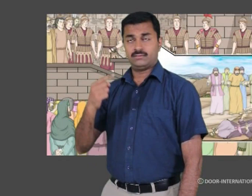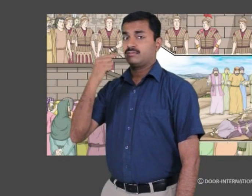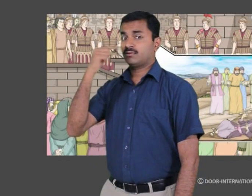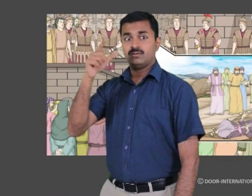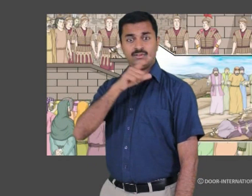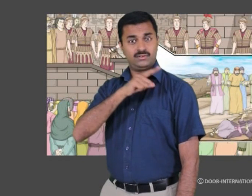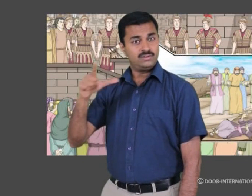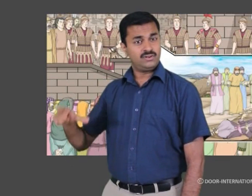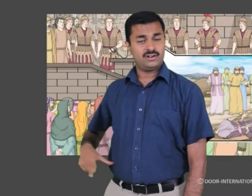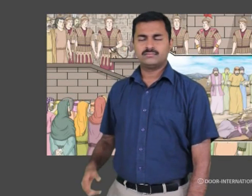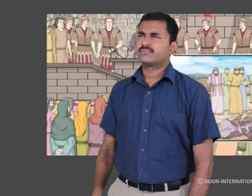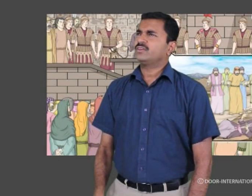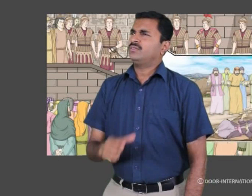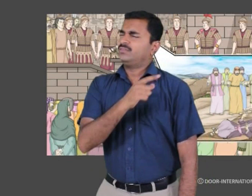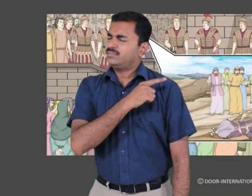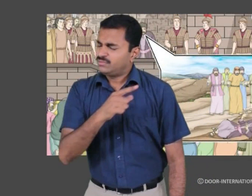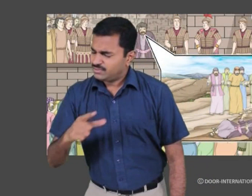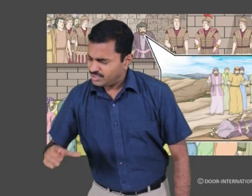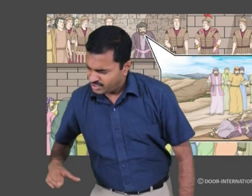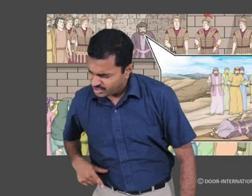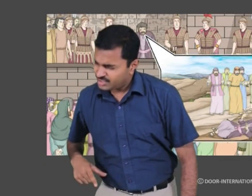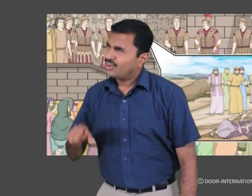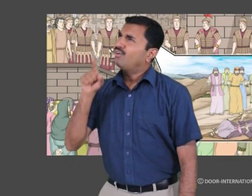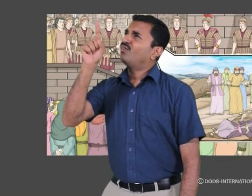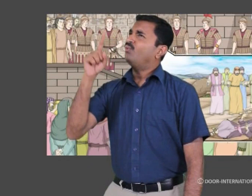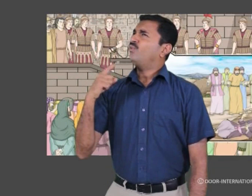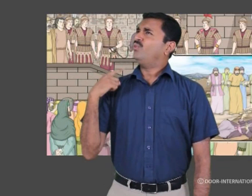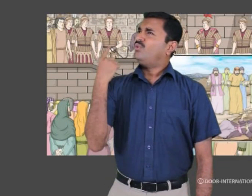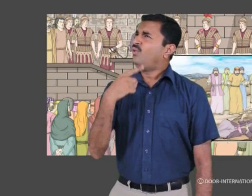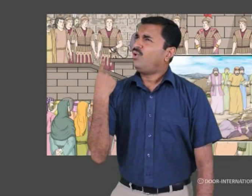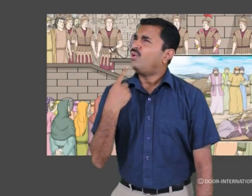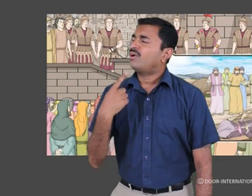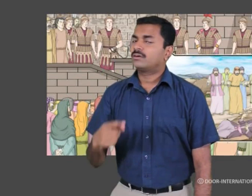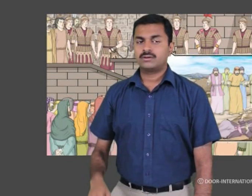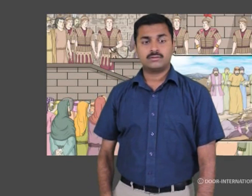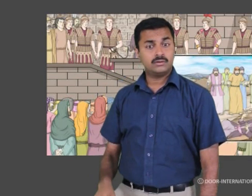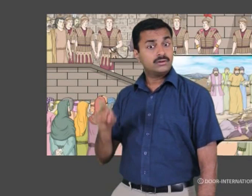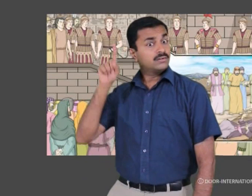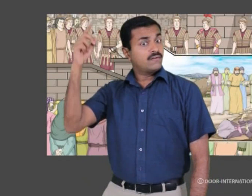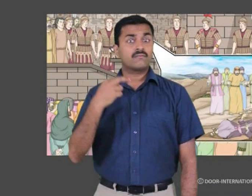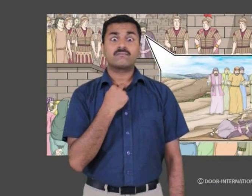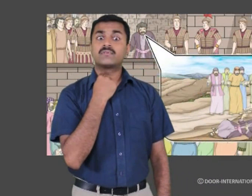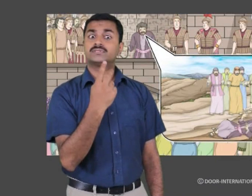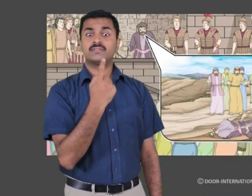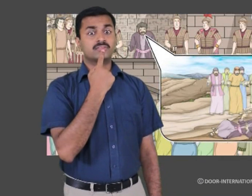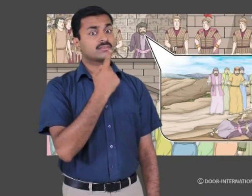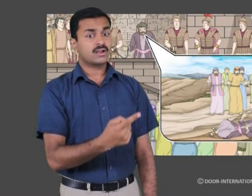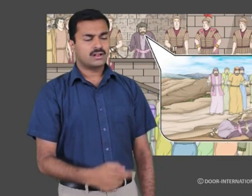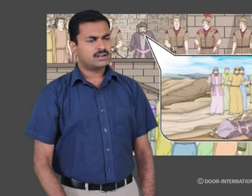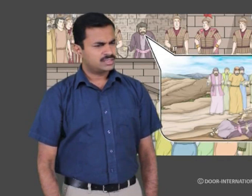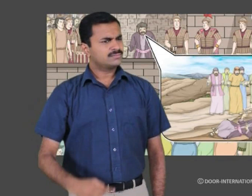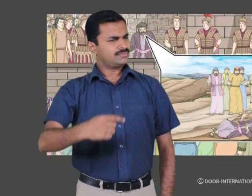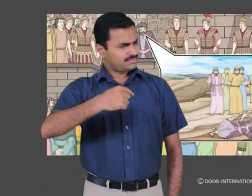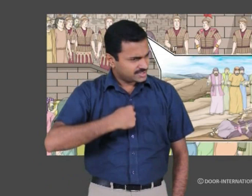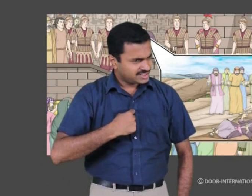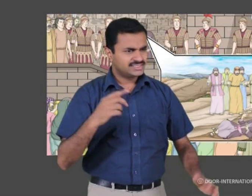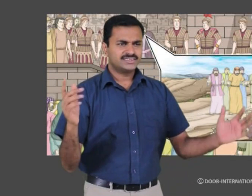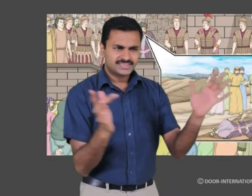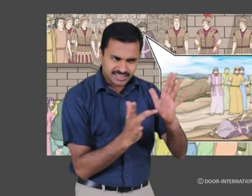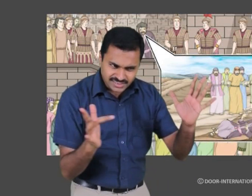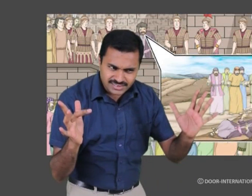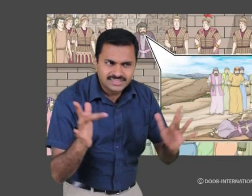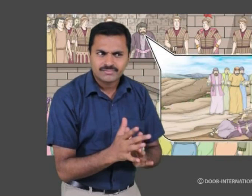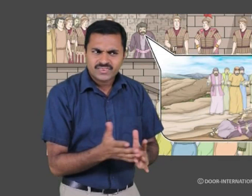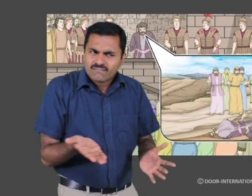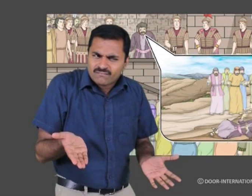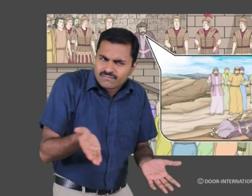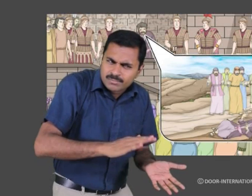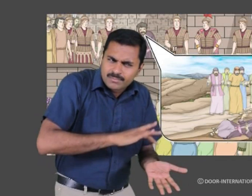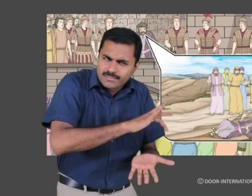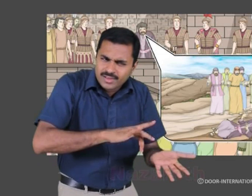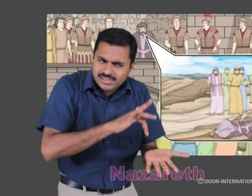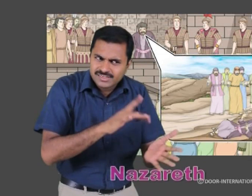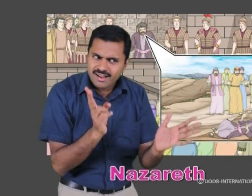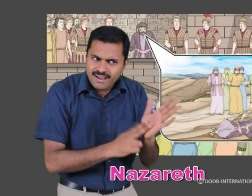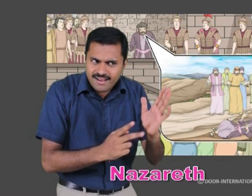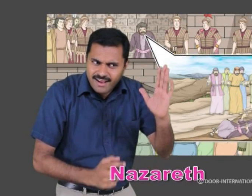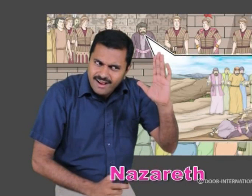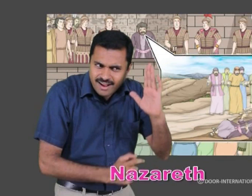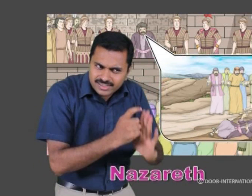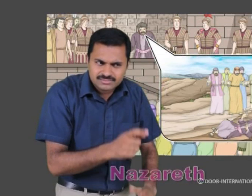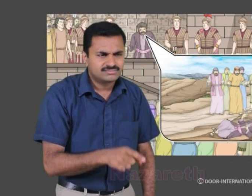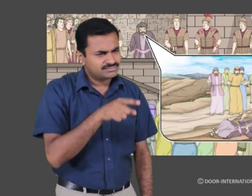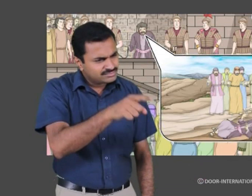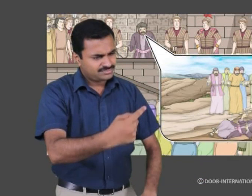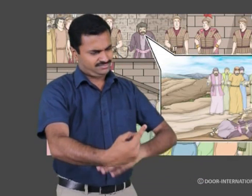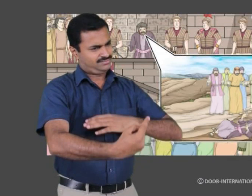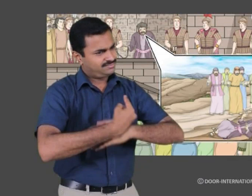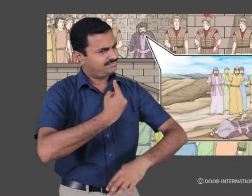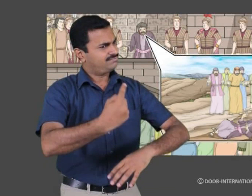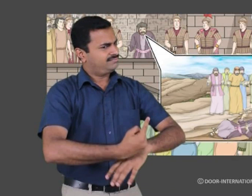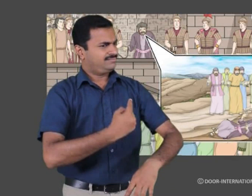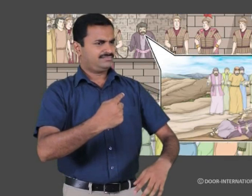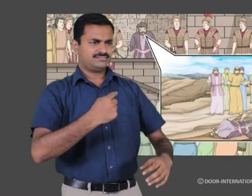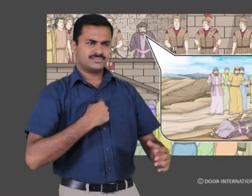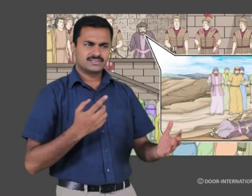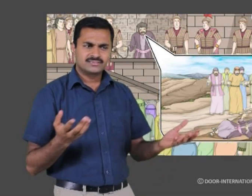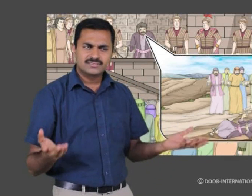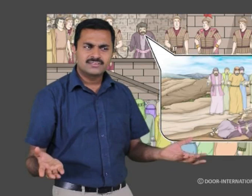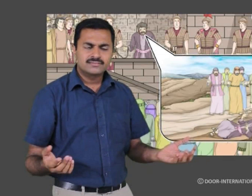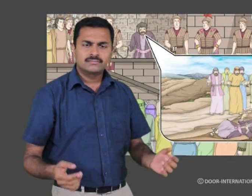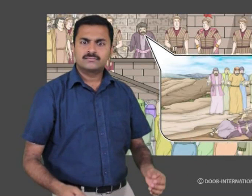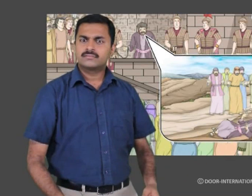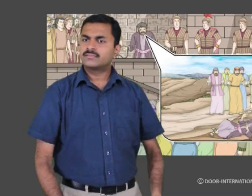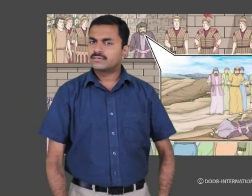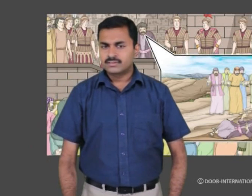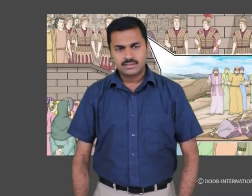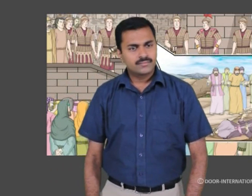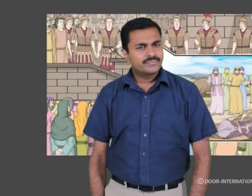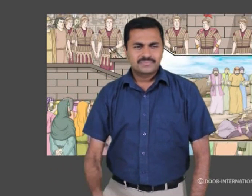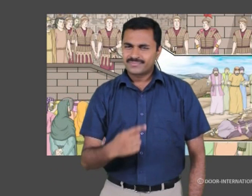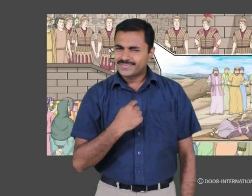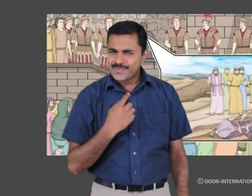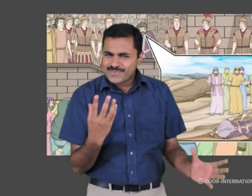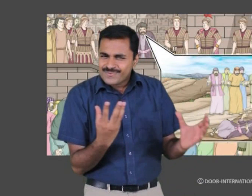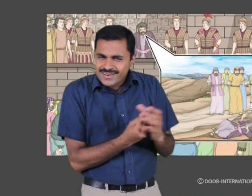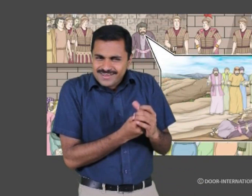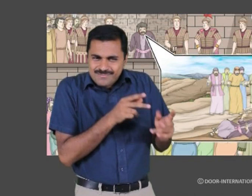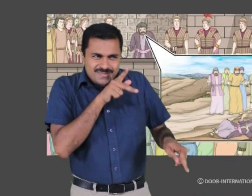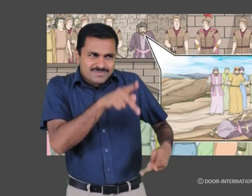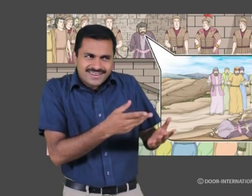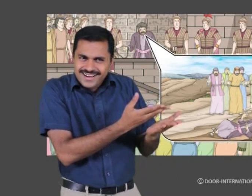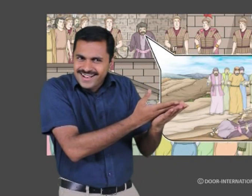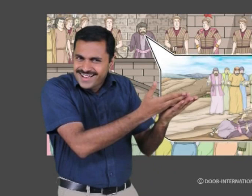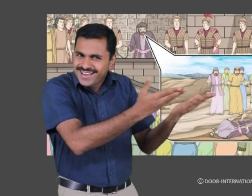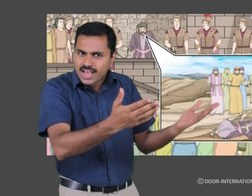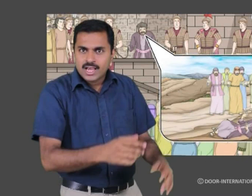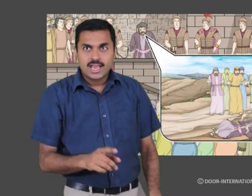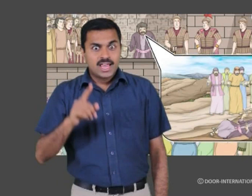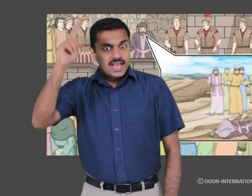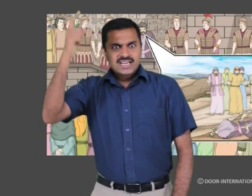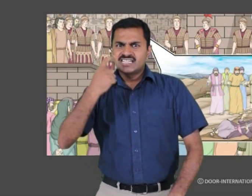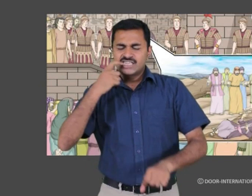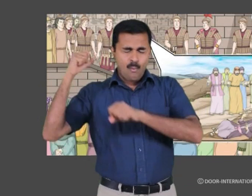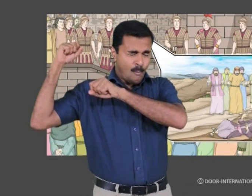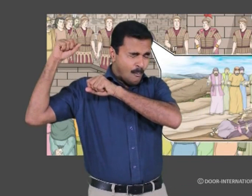I asked. ‘I am Jesus of Nazareth, whom you are persecuting,’ He replied.